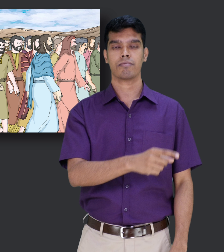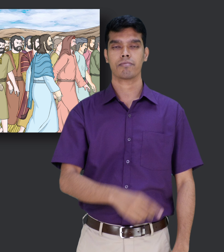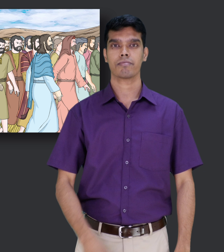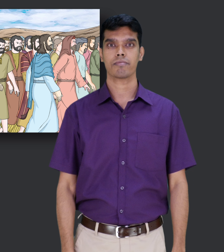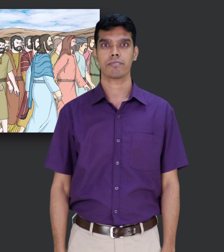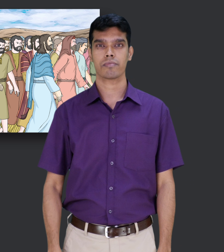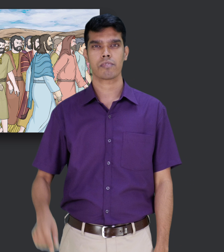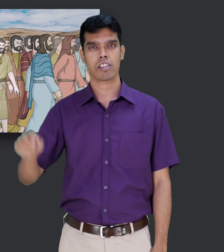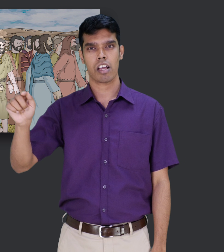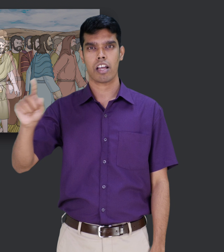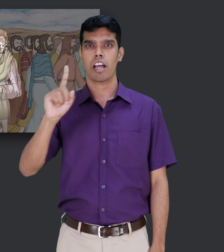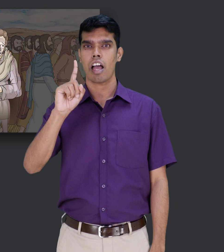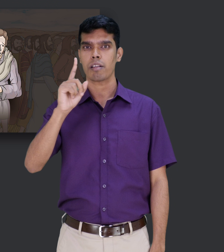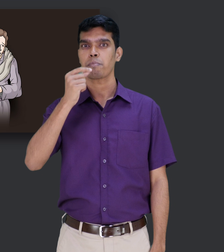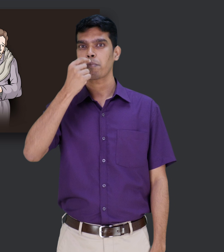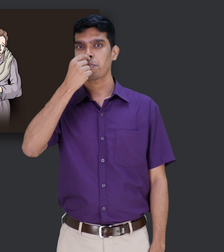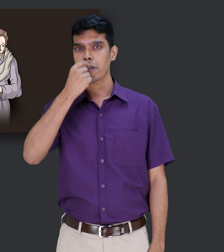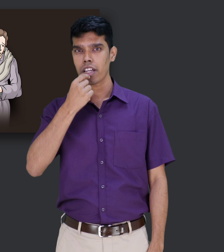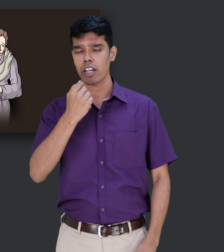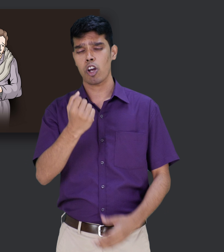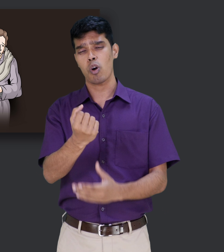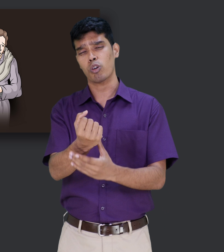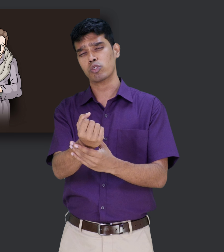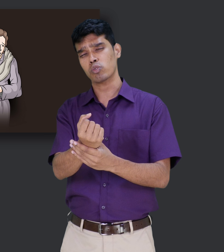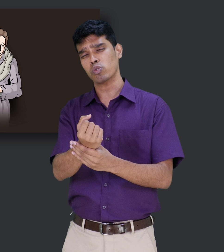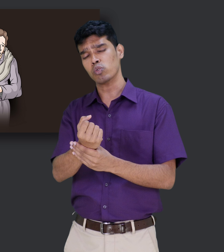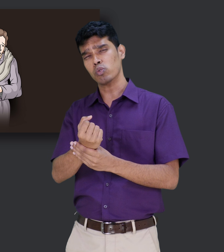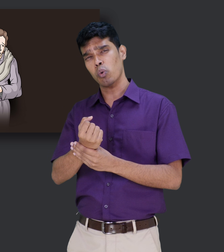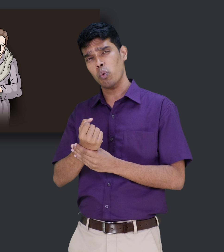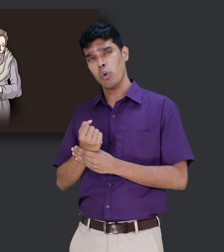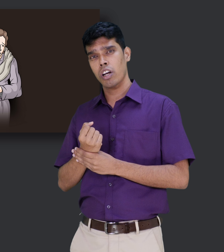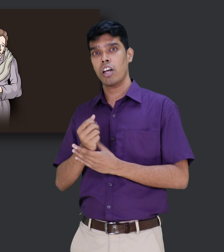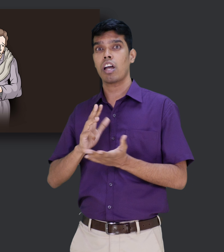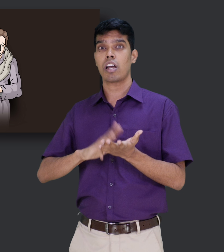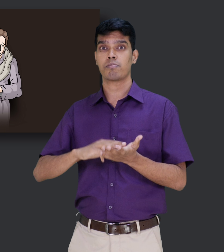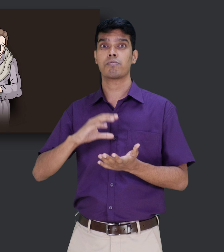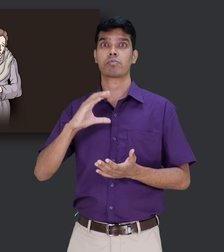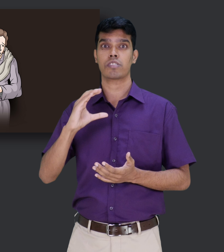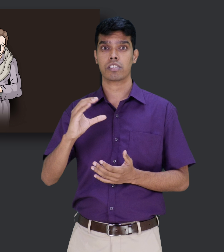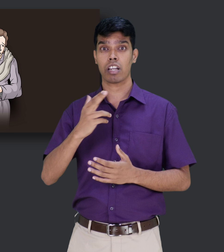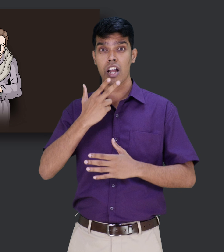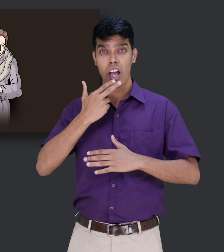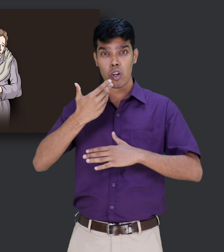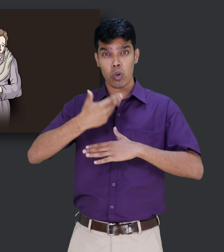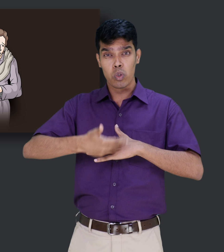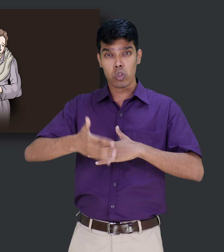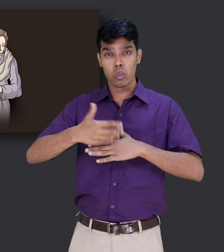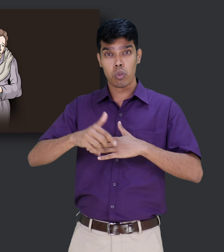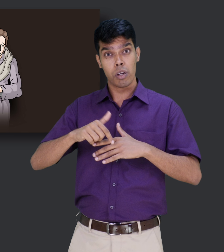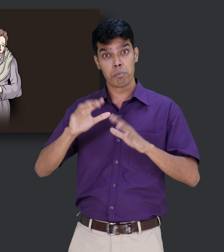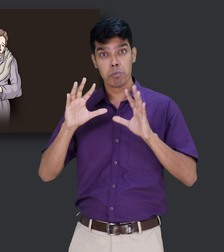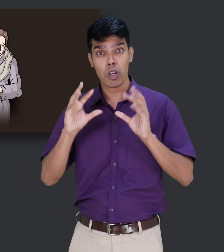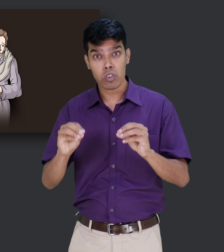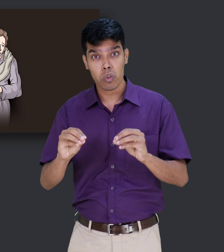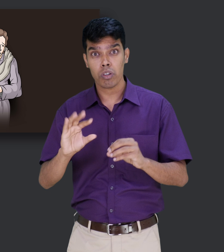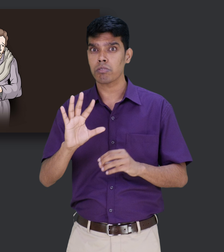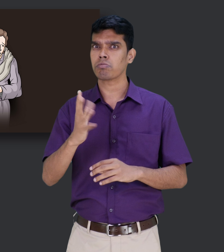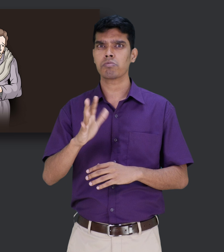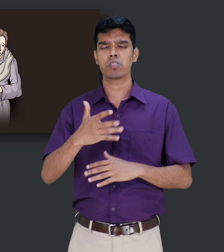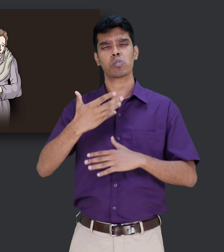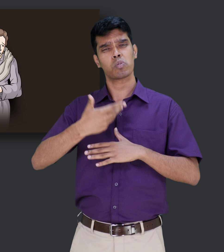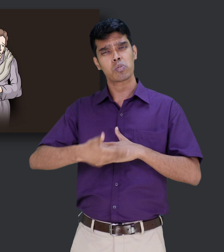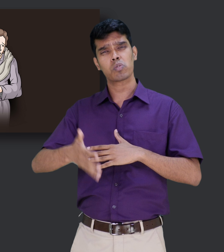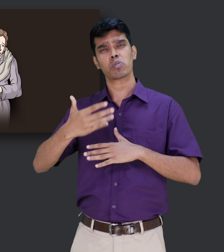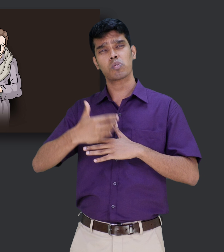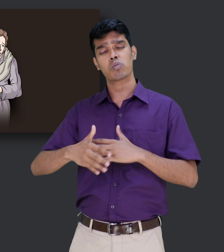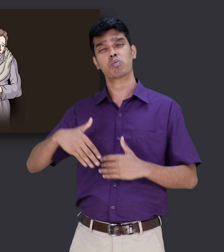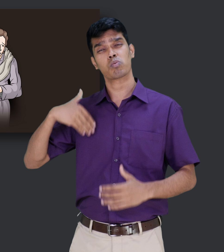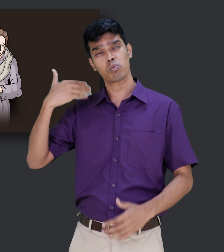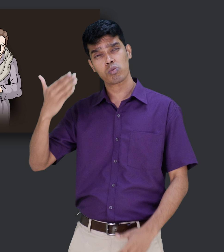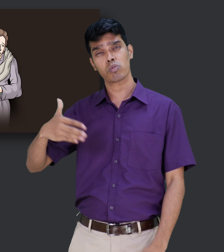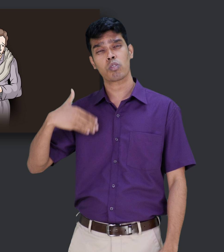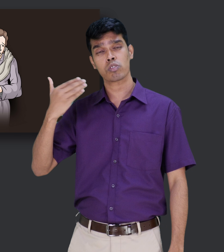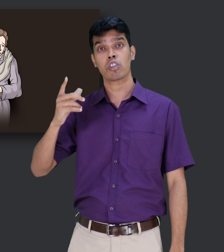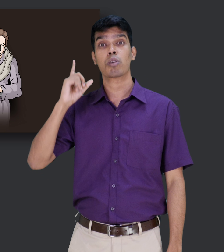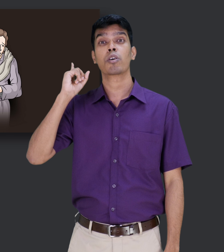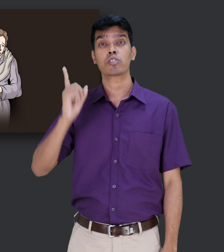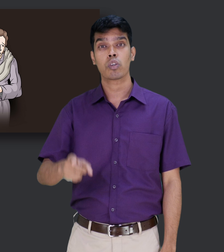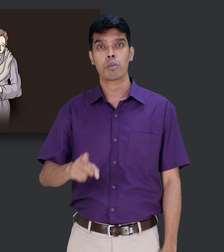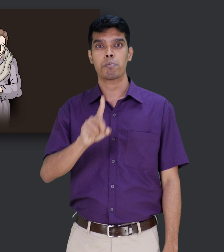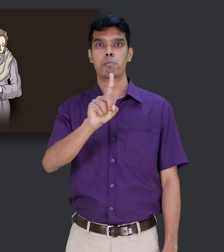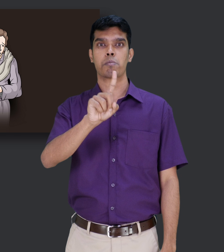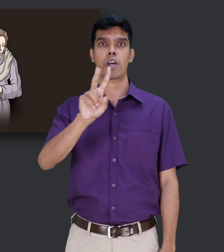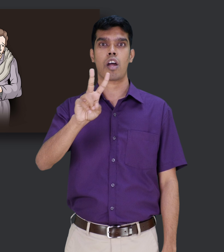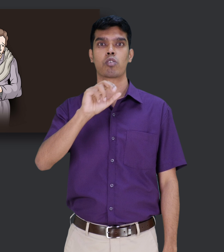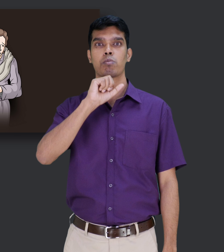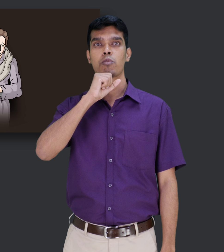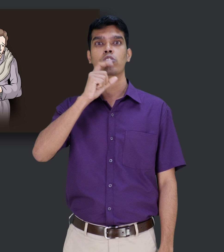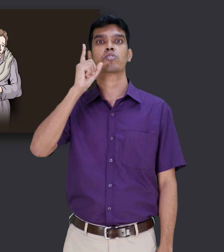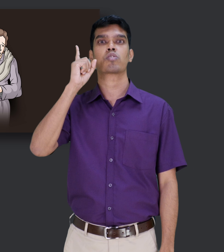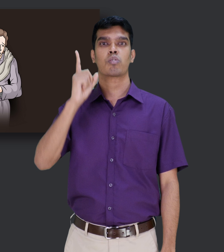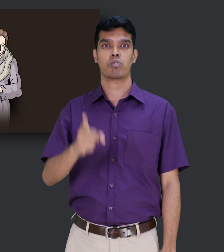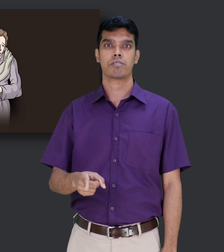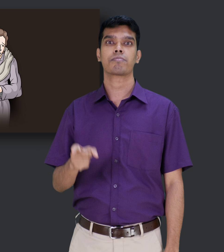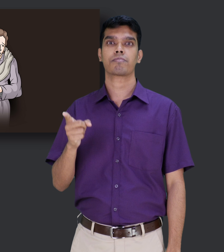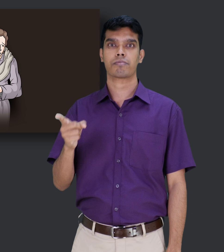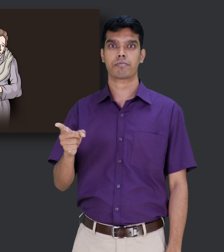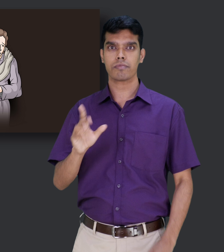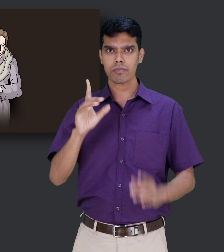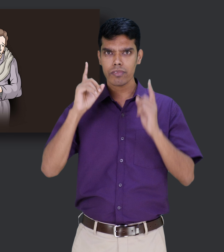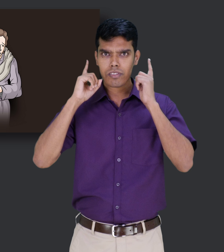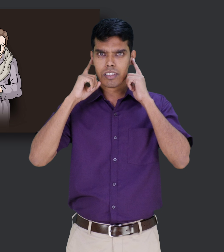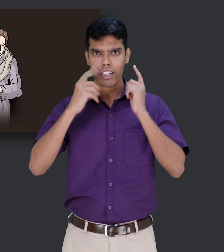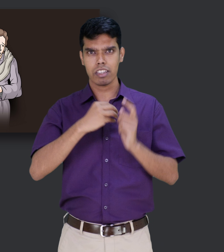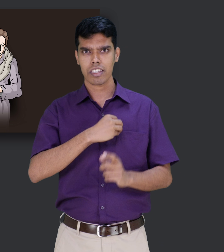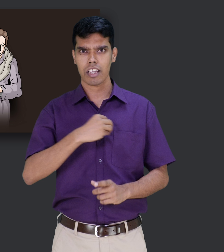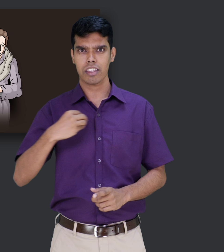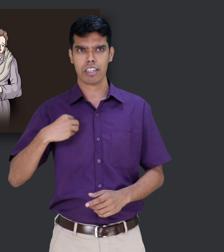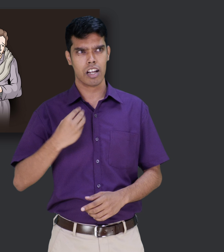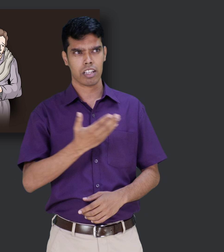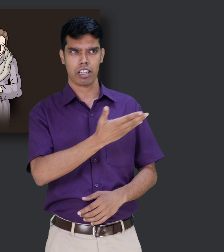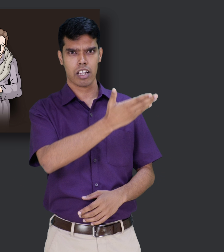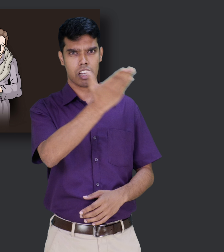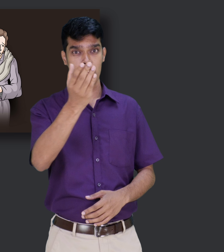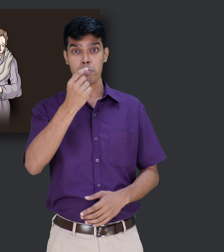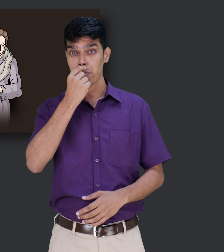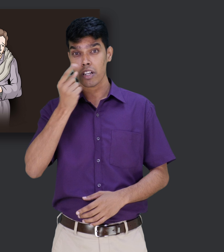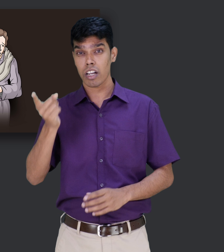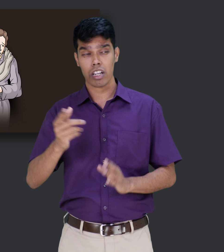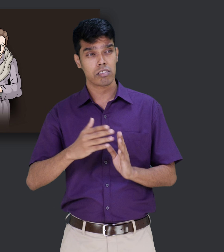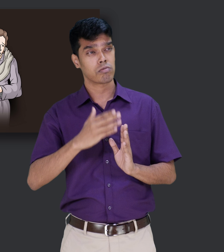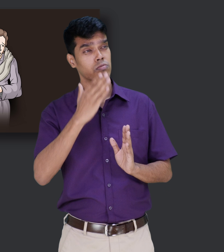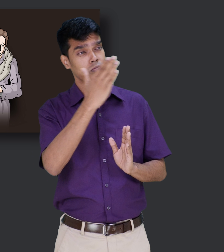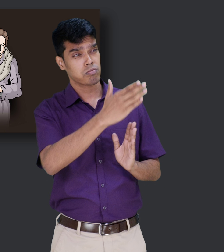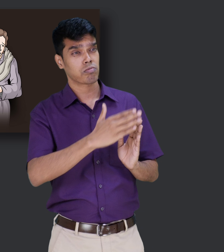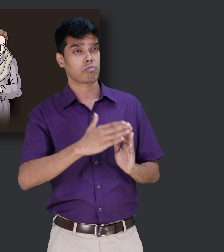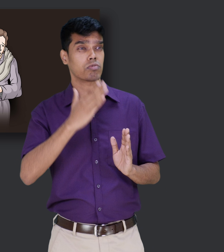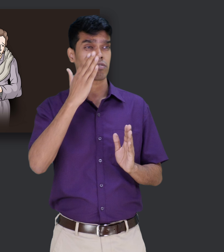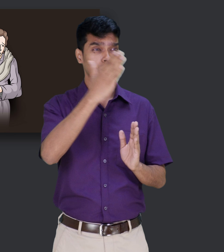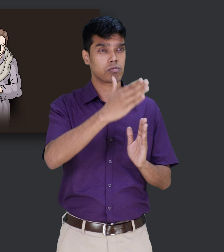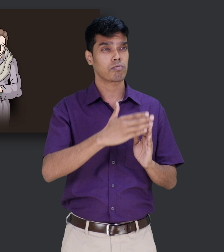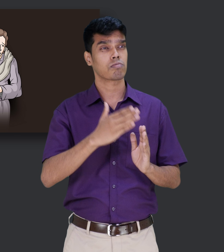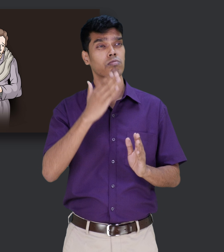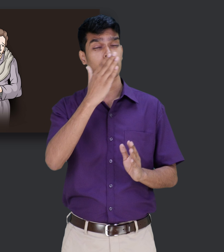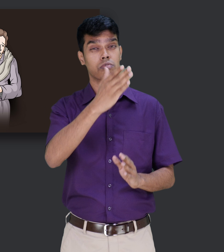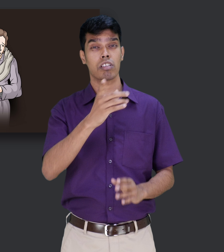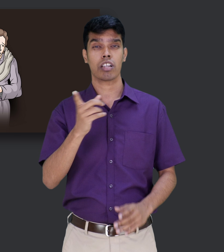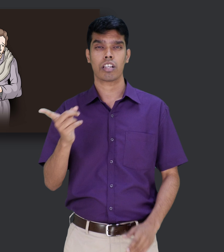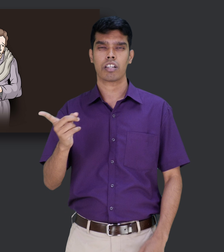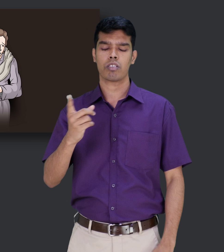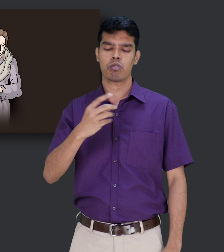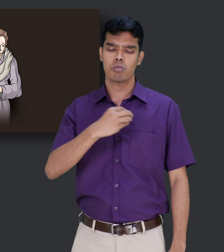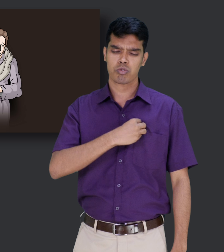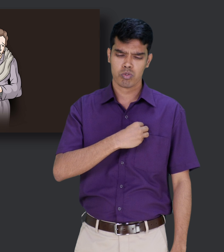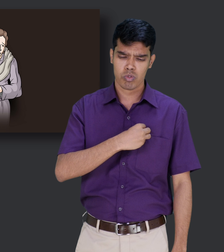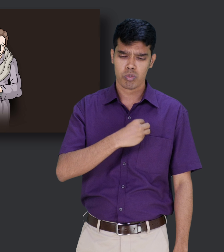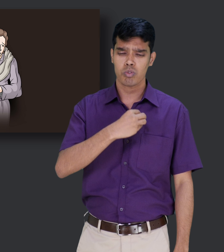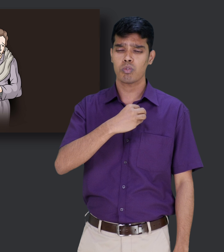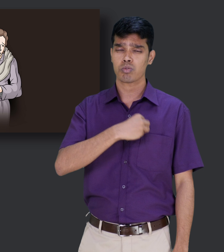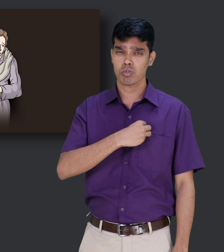And a woman was there who had suffered from bleeding for twelve years.